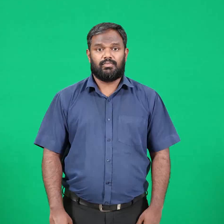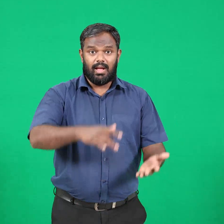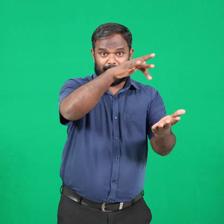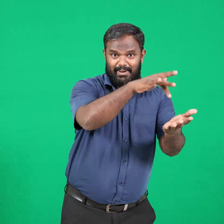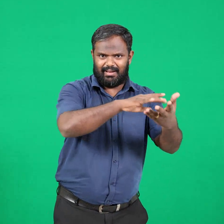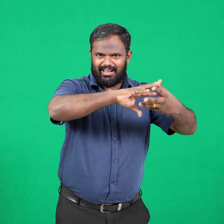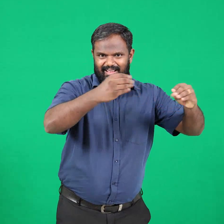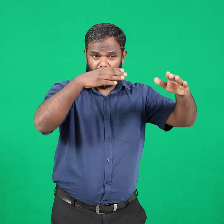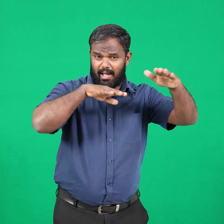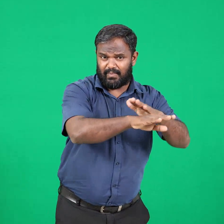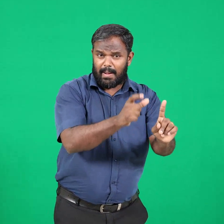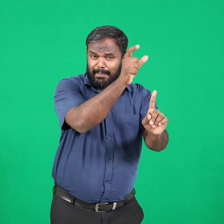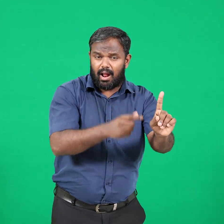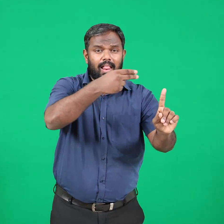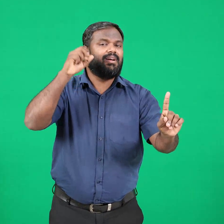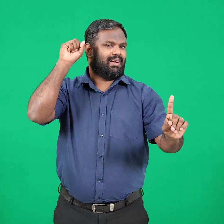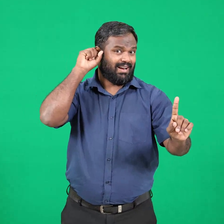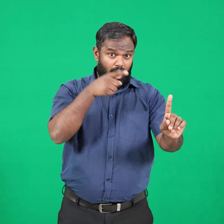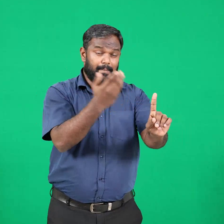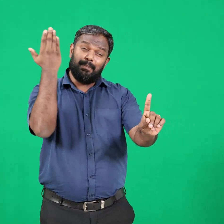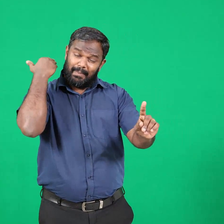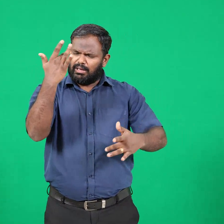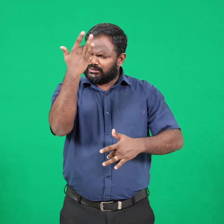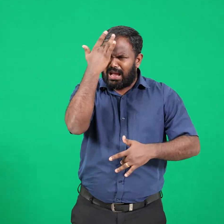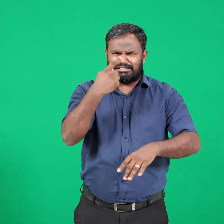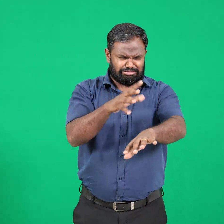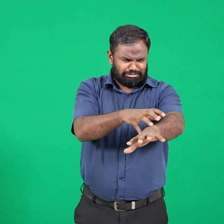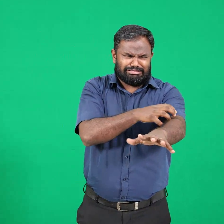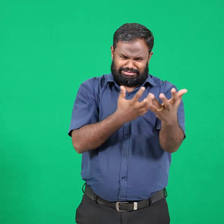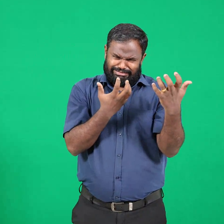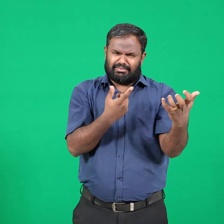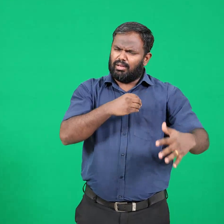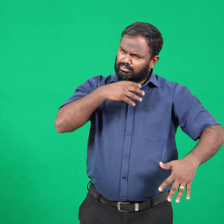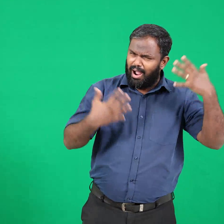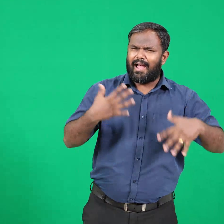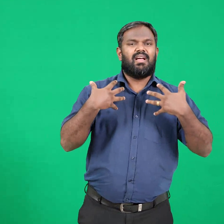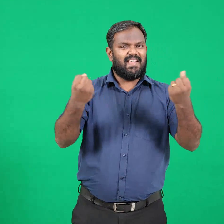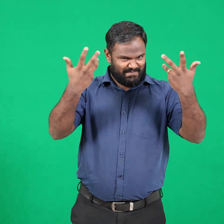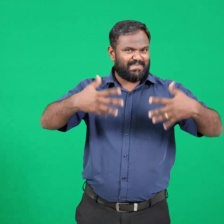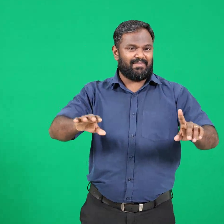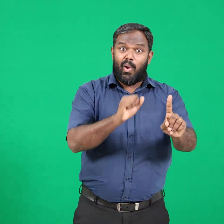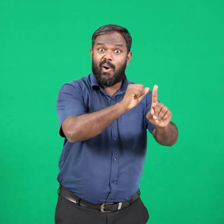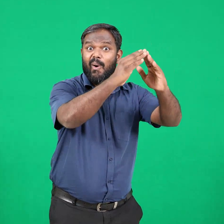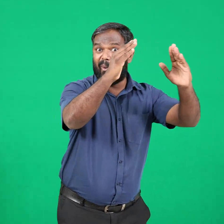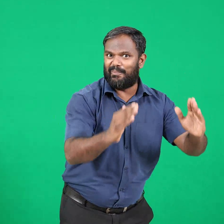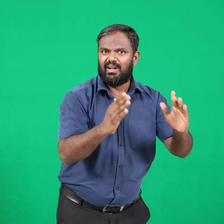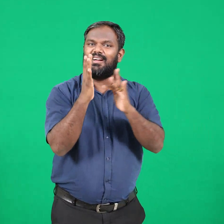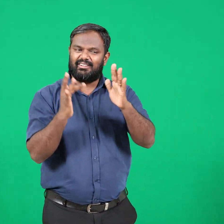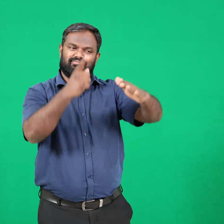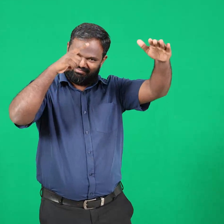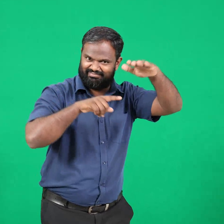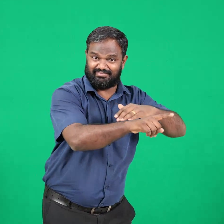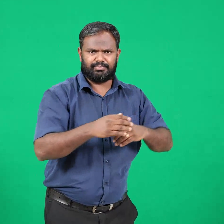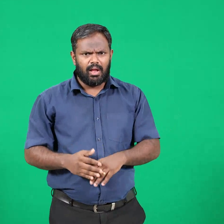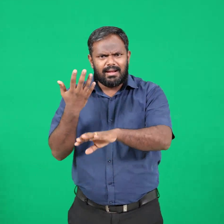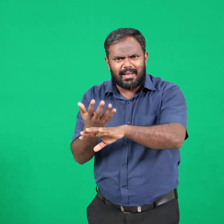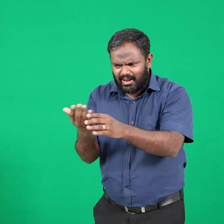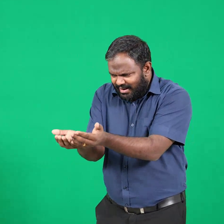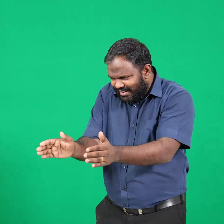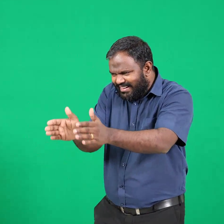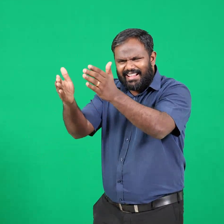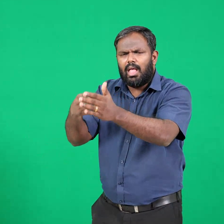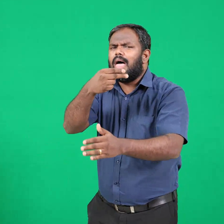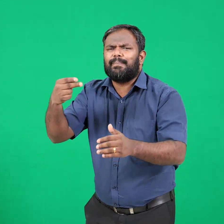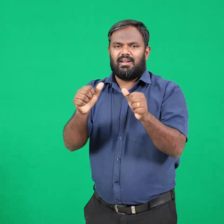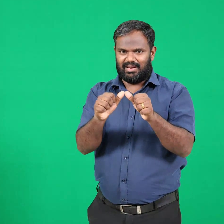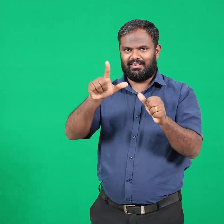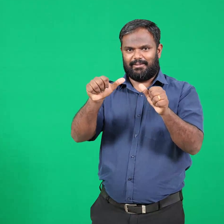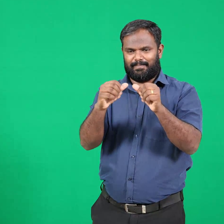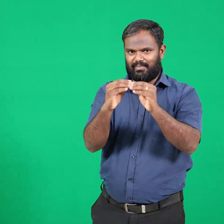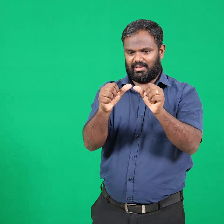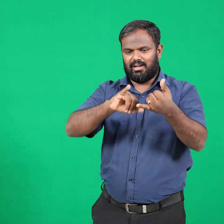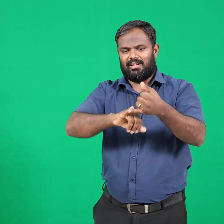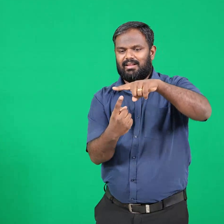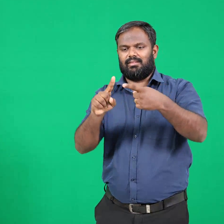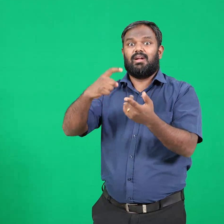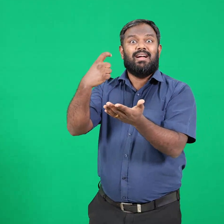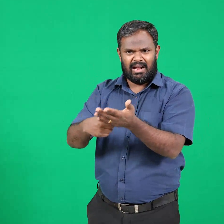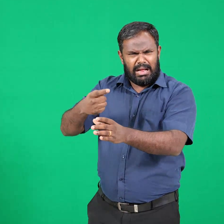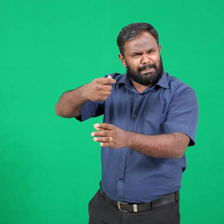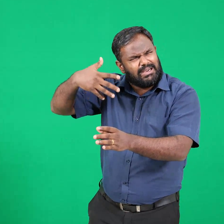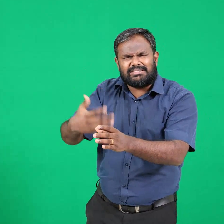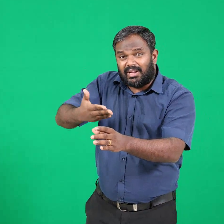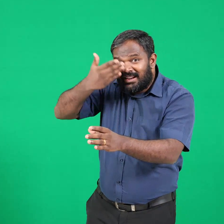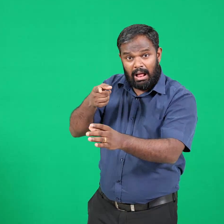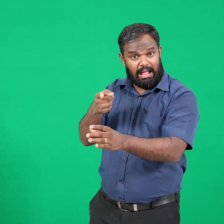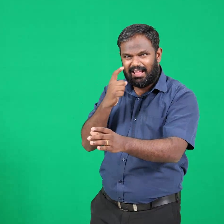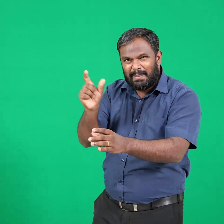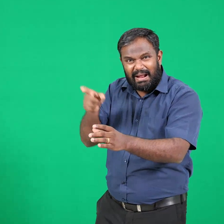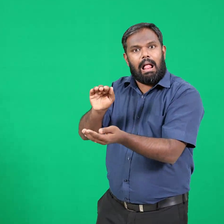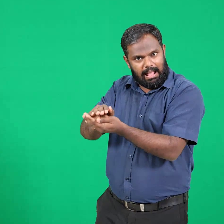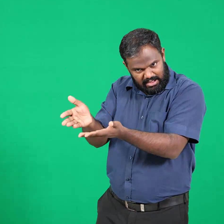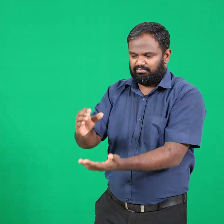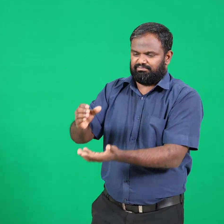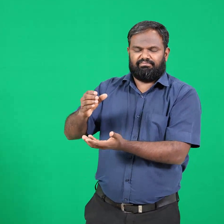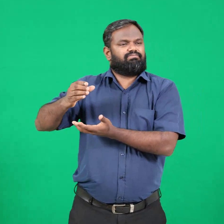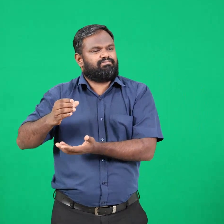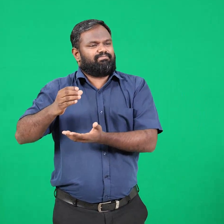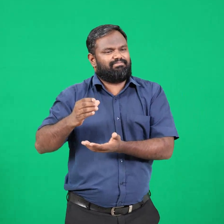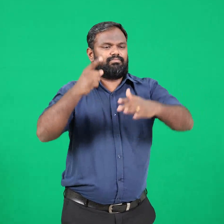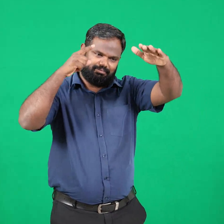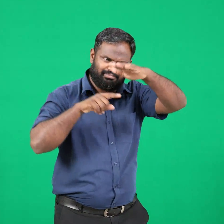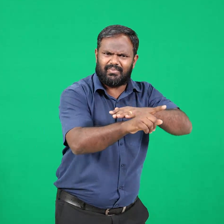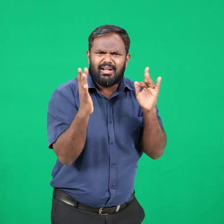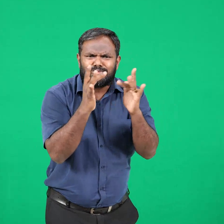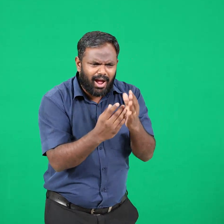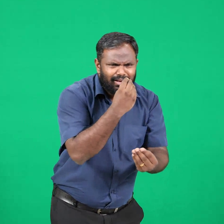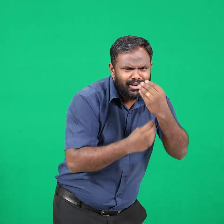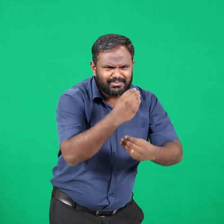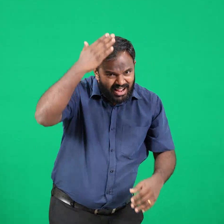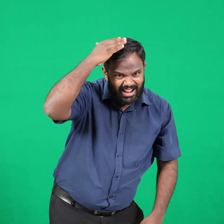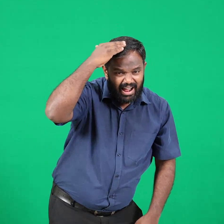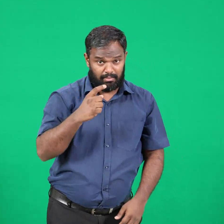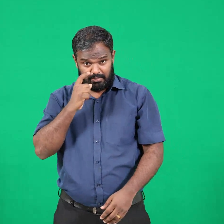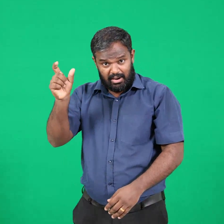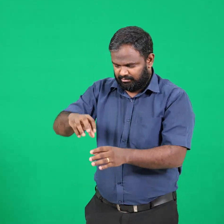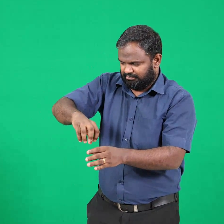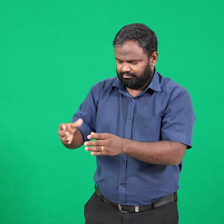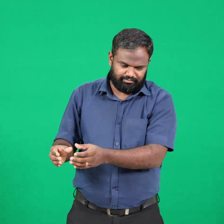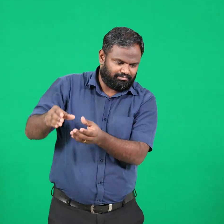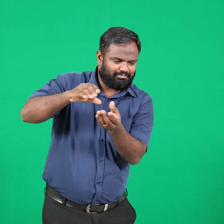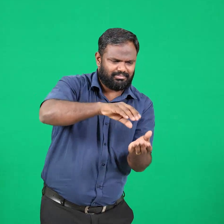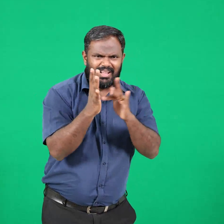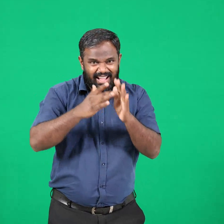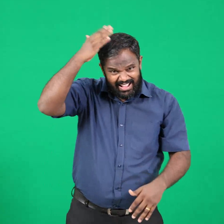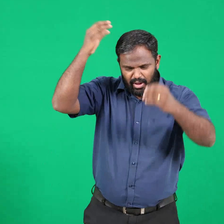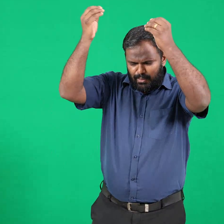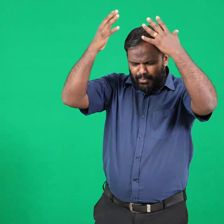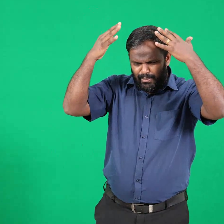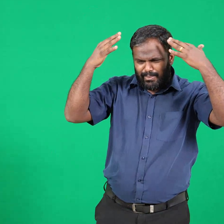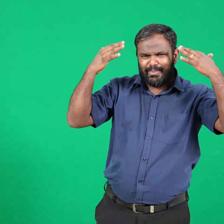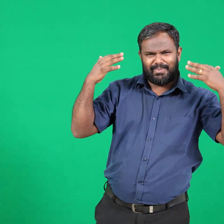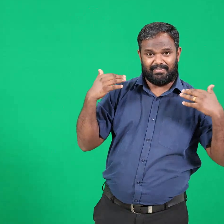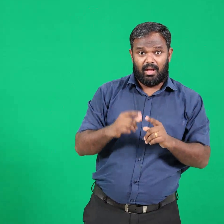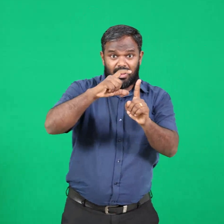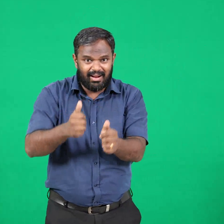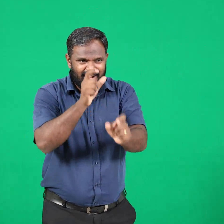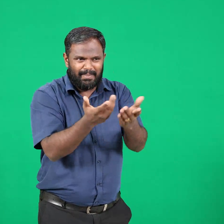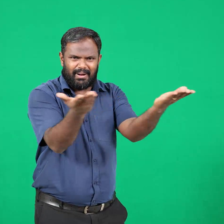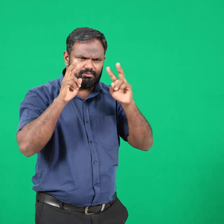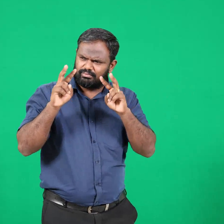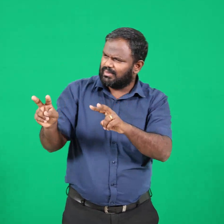While Jesus was in Bethany in the home of Simon the Leper, a woman came to Him with an alabaster jar of expensive perfume, which she poured on His head as He reclined at the table.